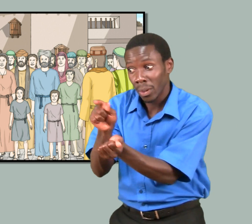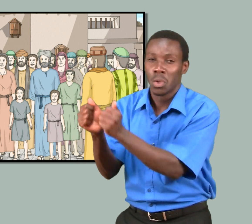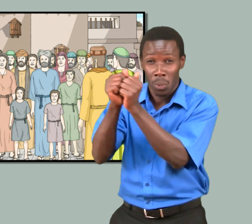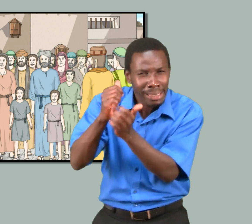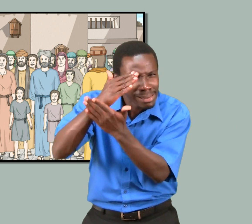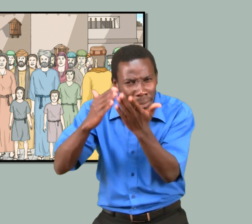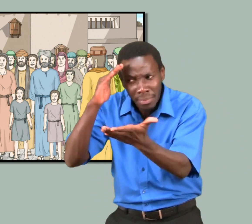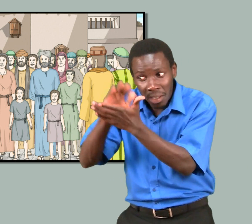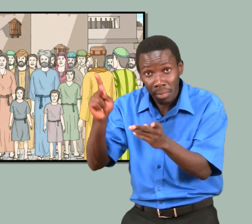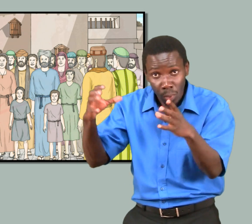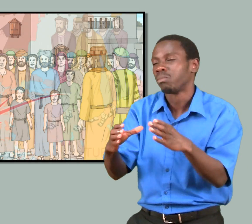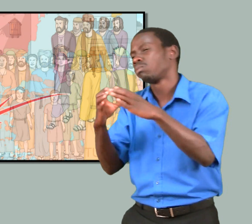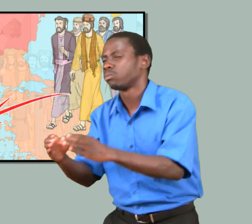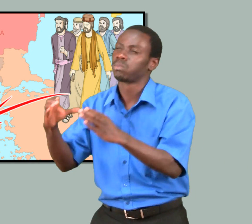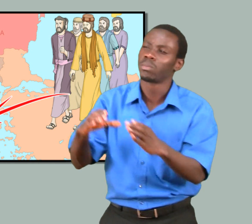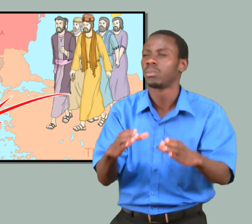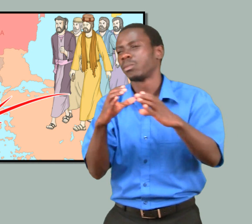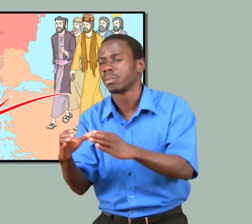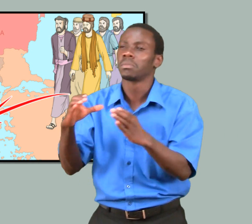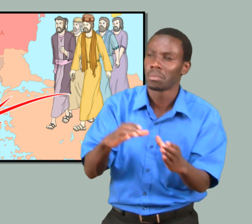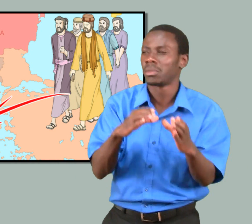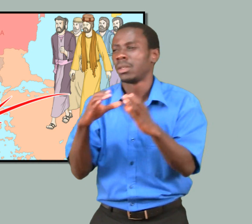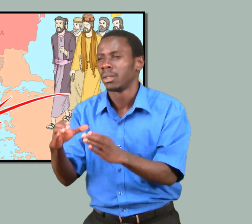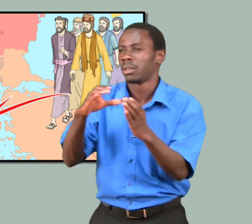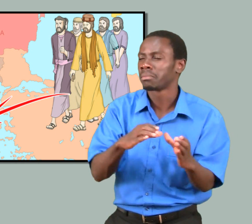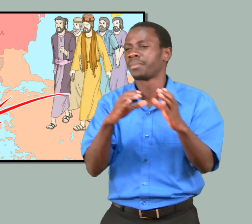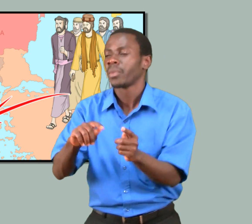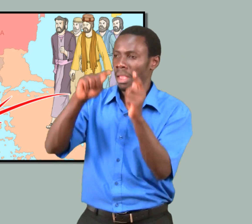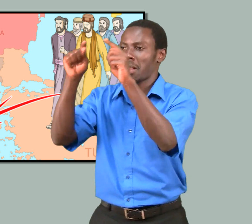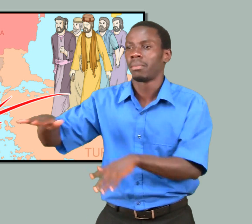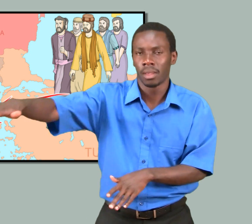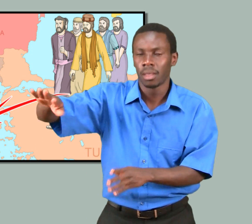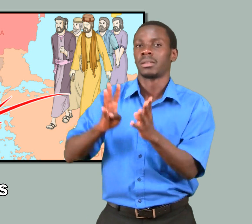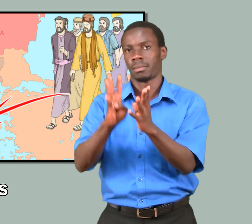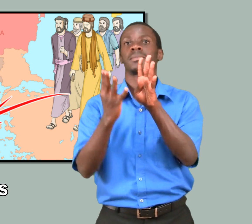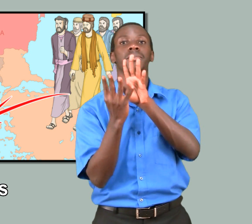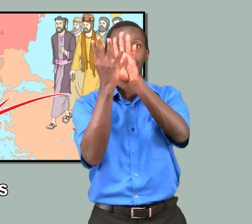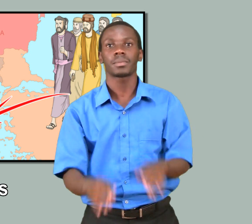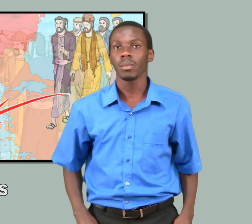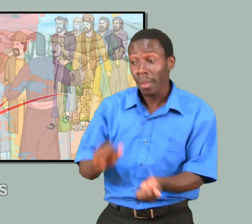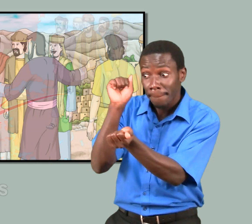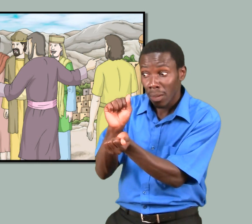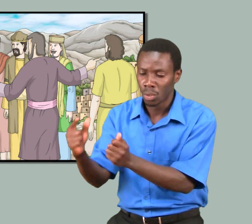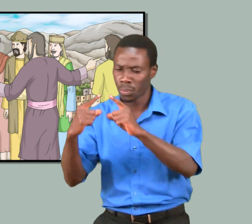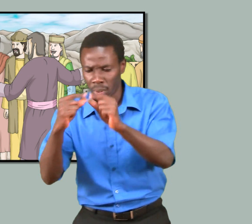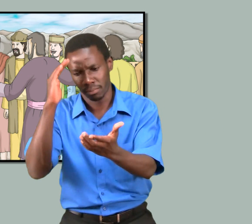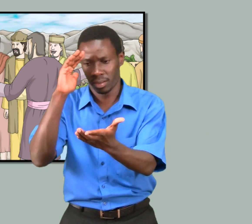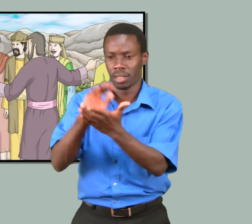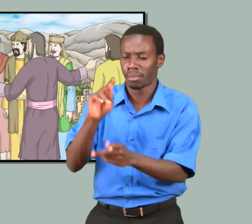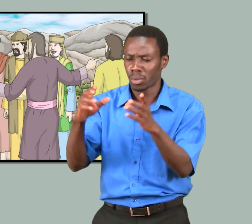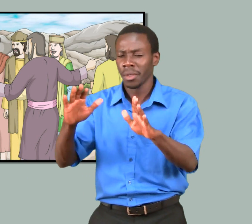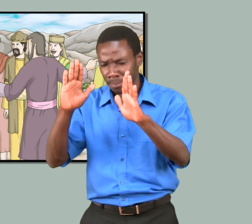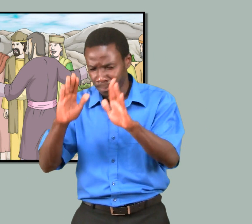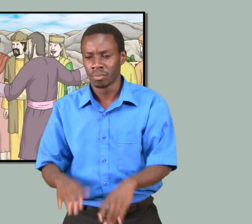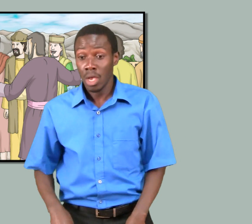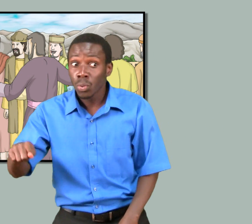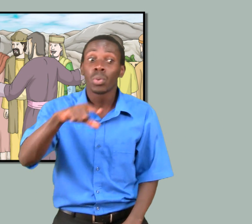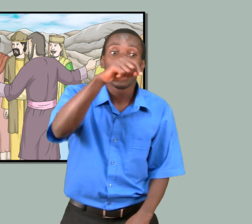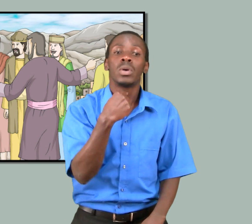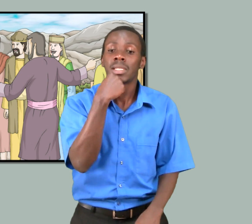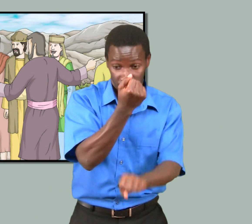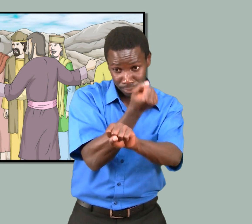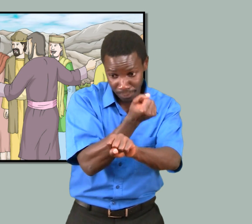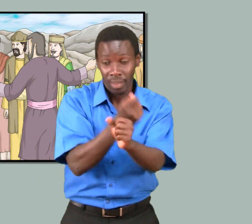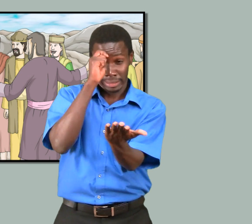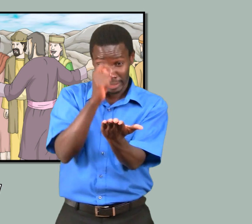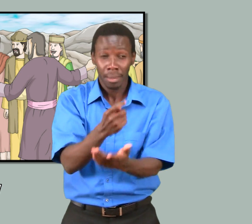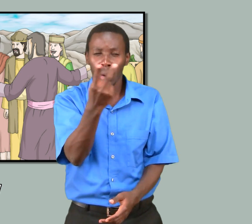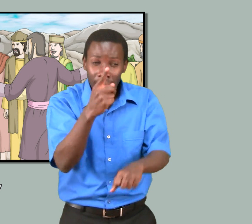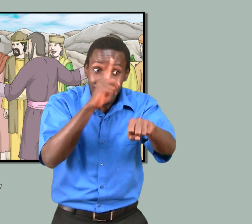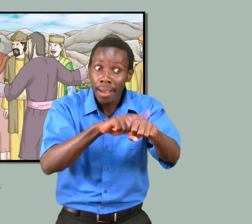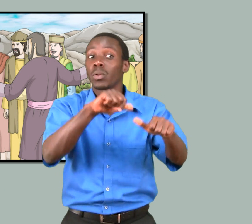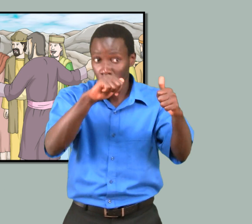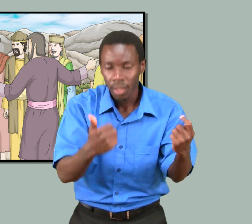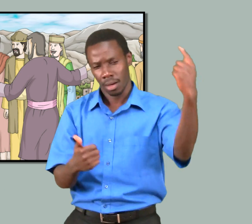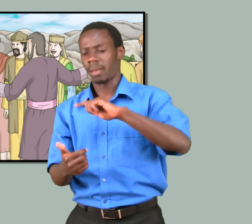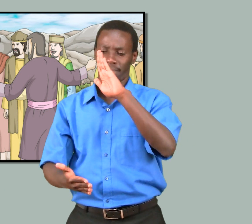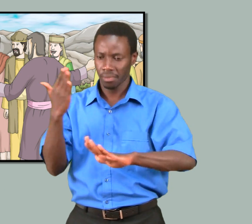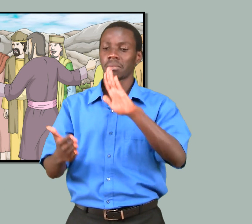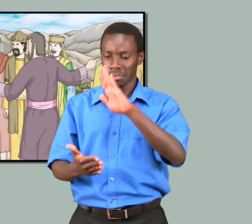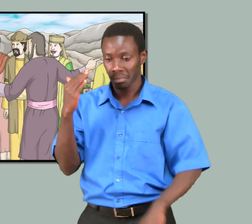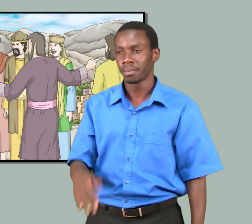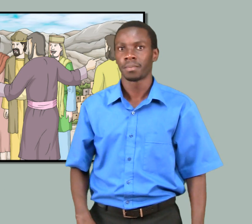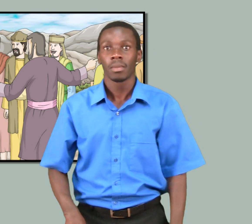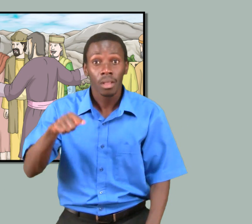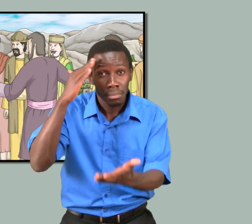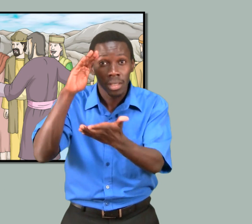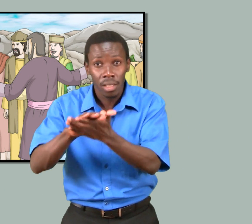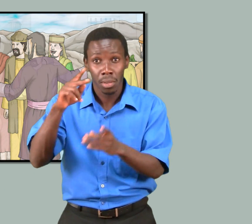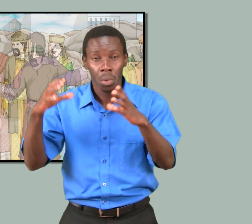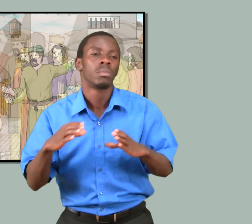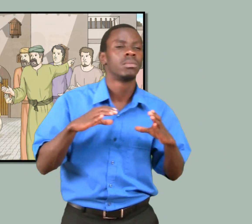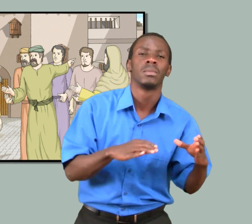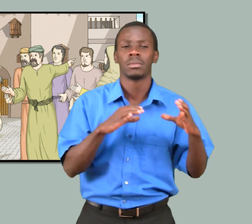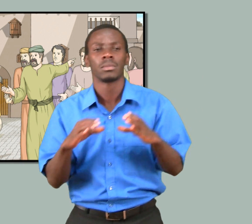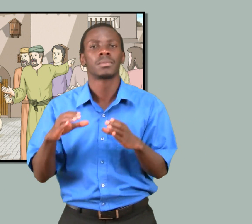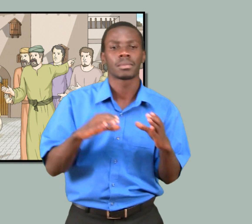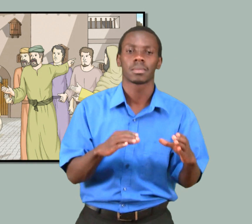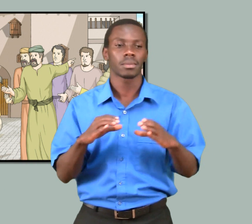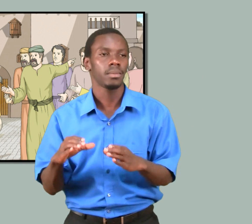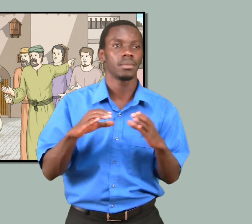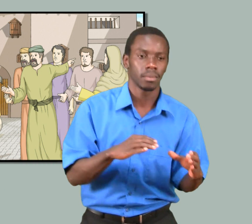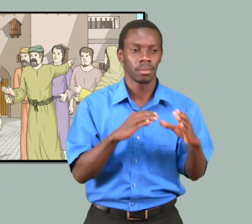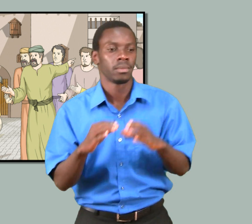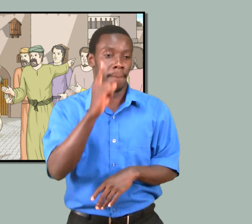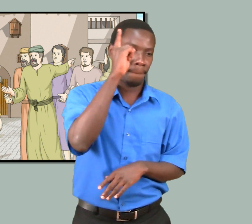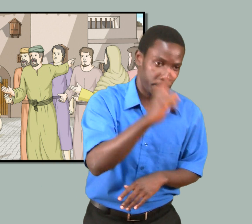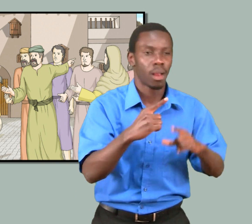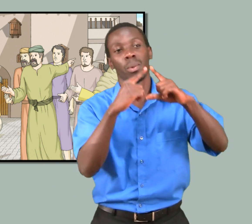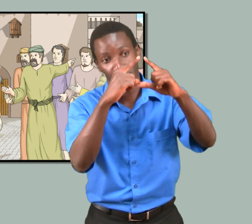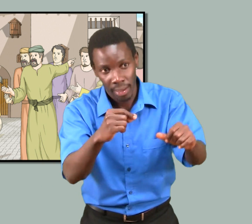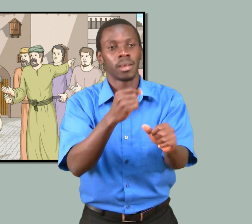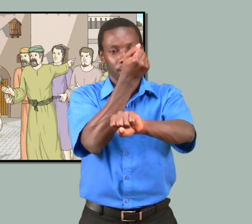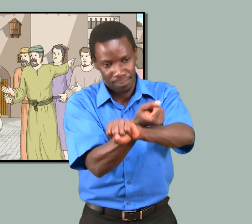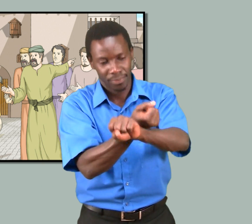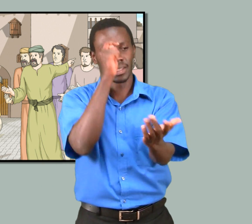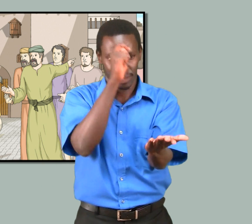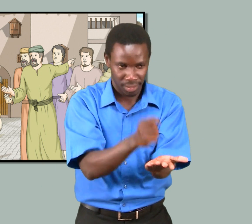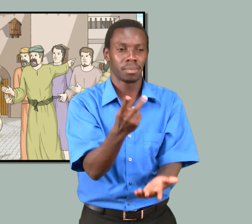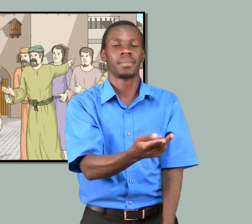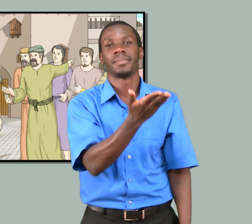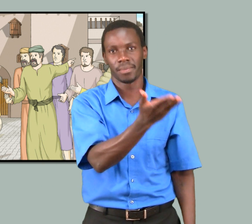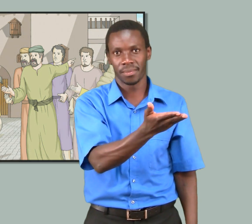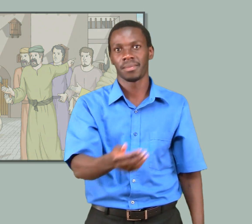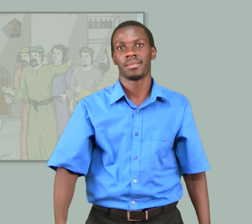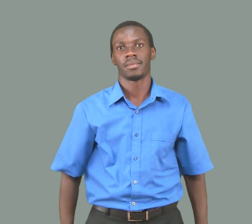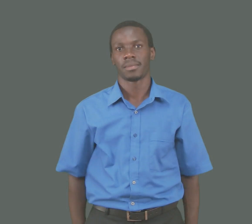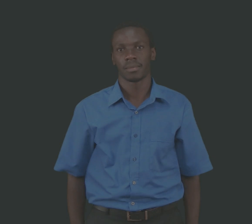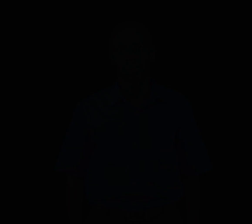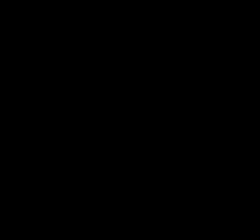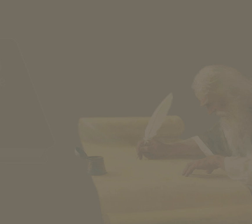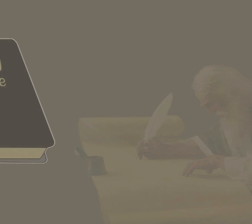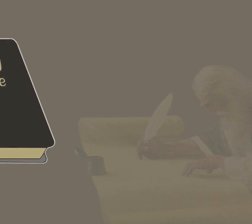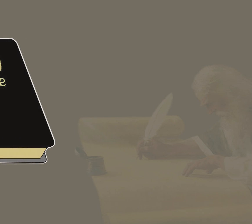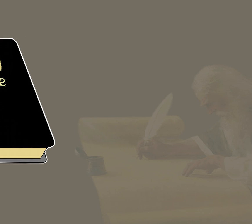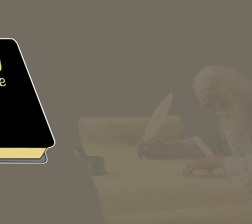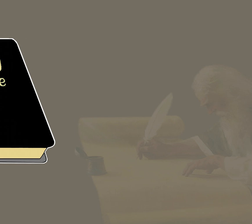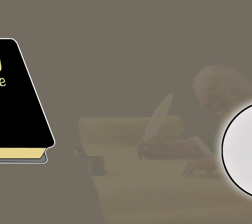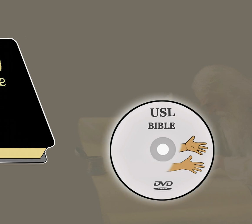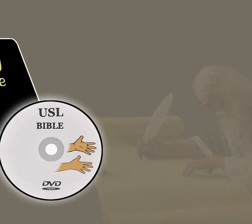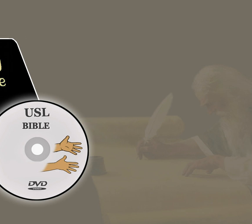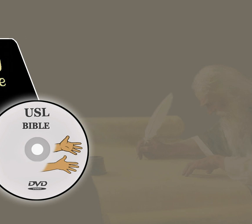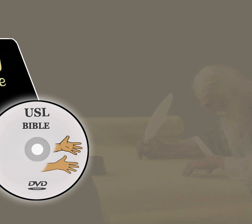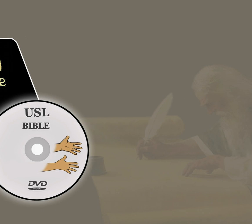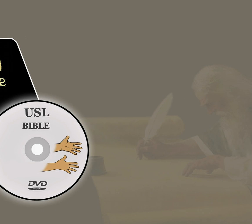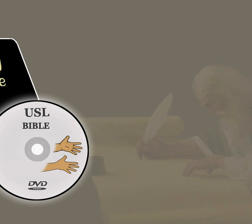Those who escorted Paul brought him to Athens and then returned with instructions for Silas and Timothy to join him as soon as possible.